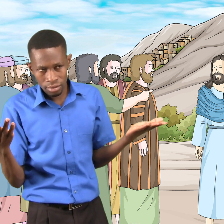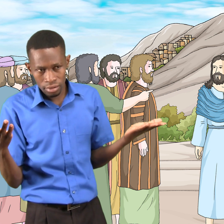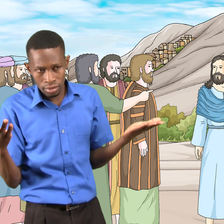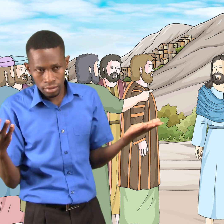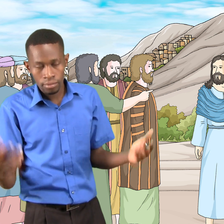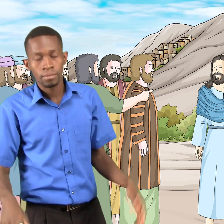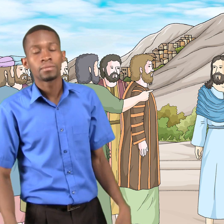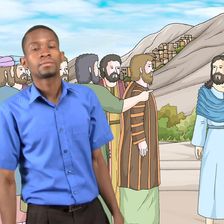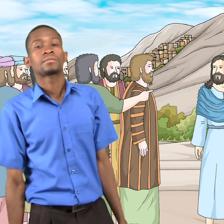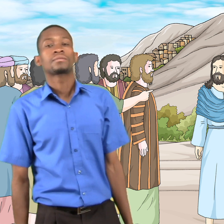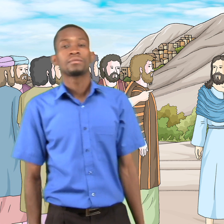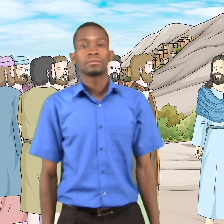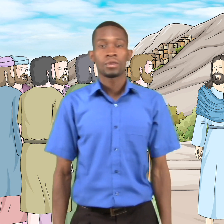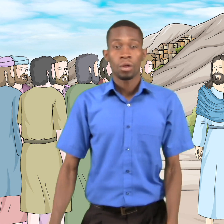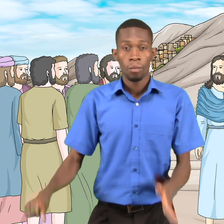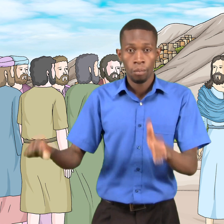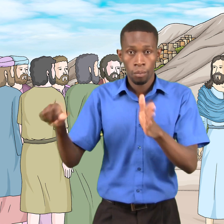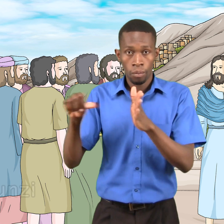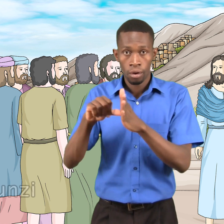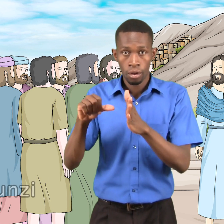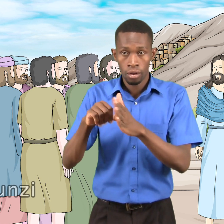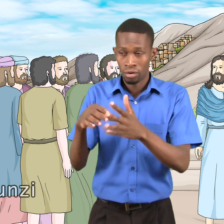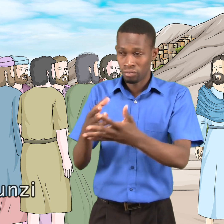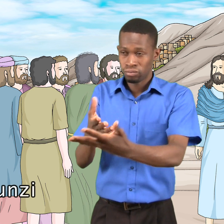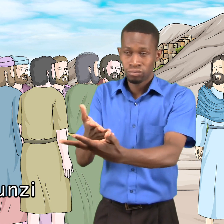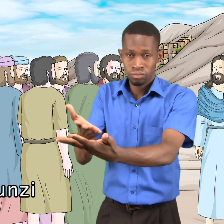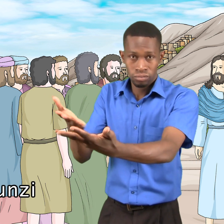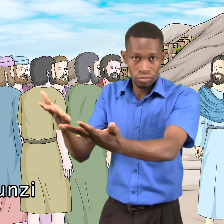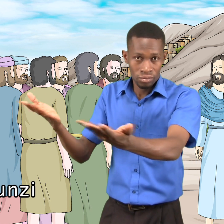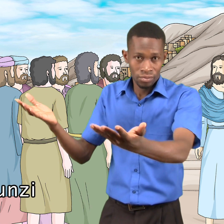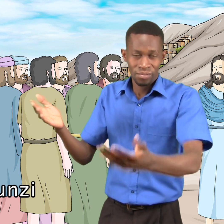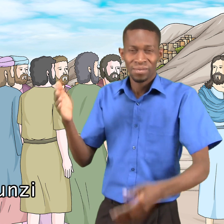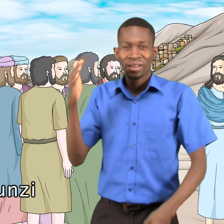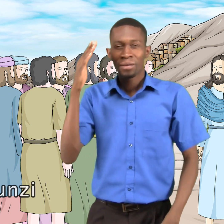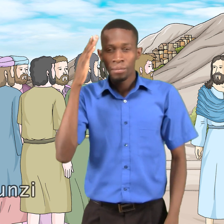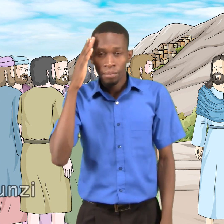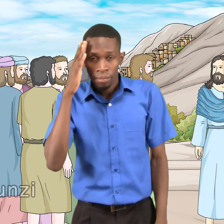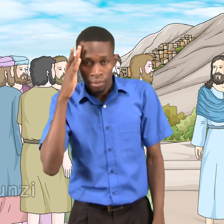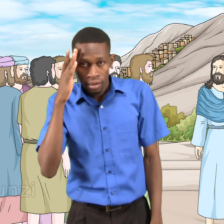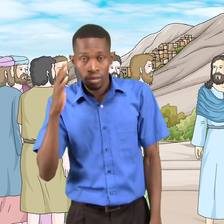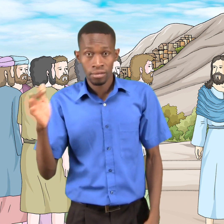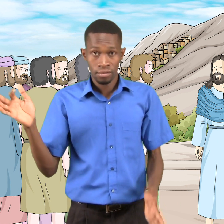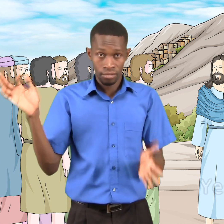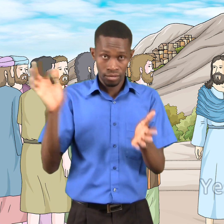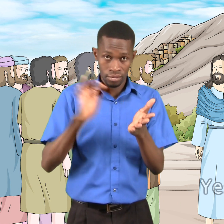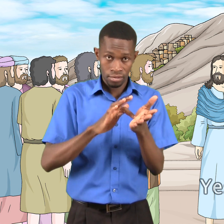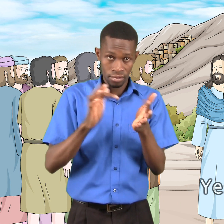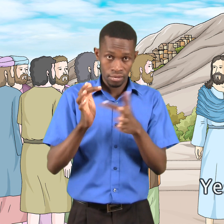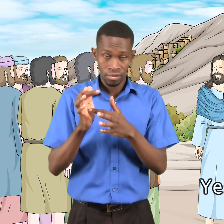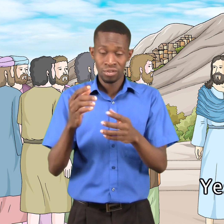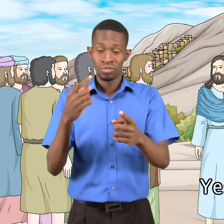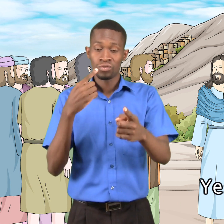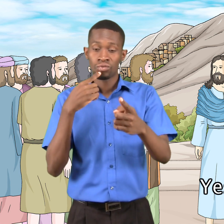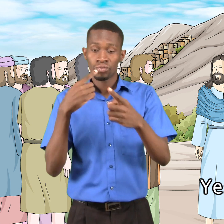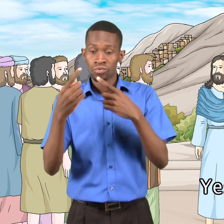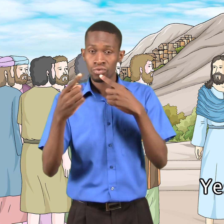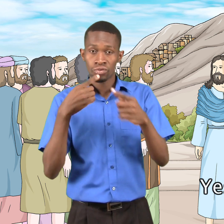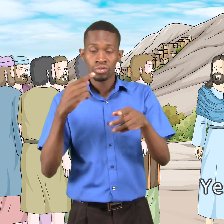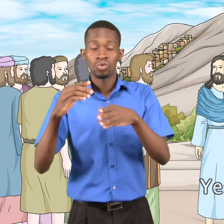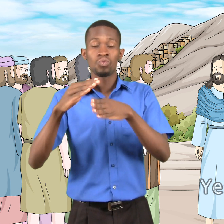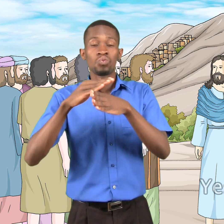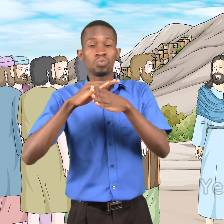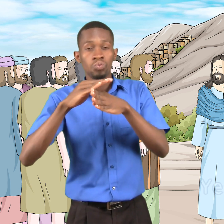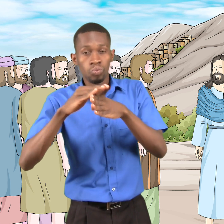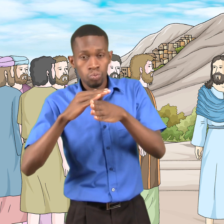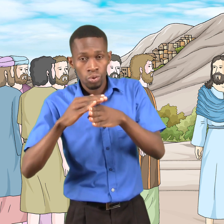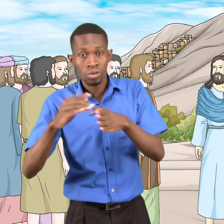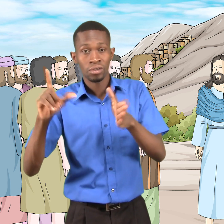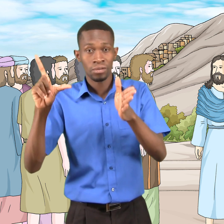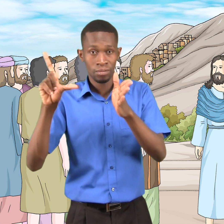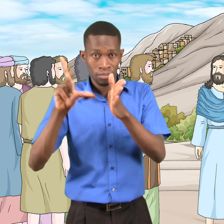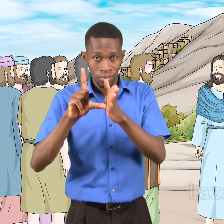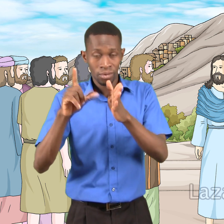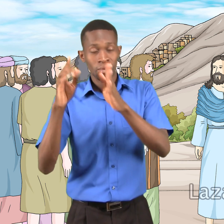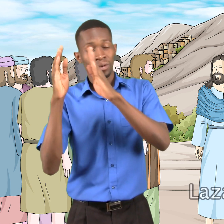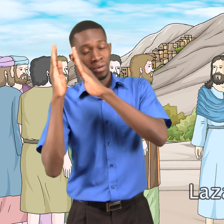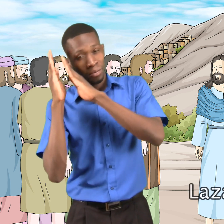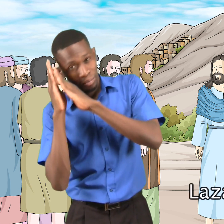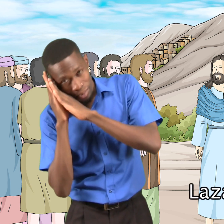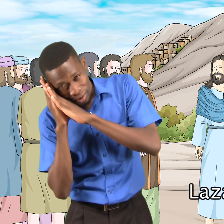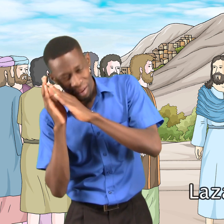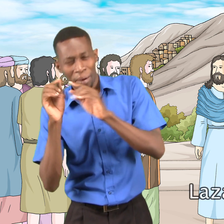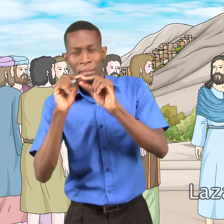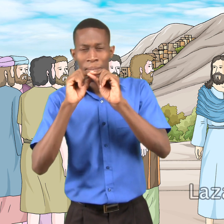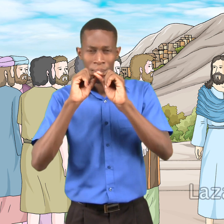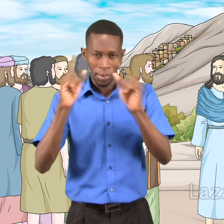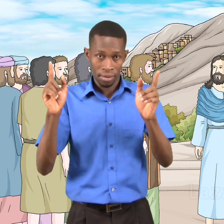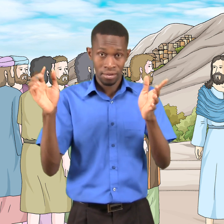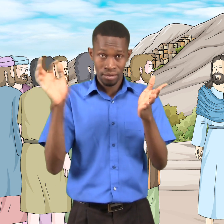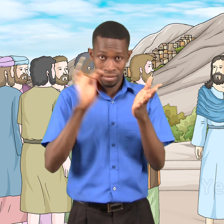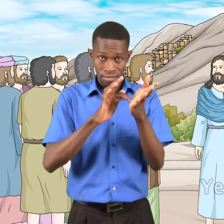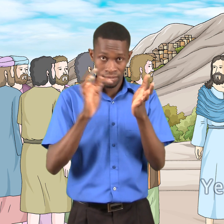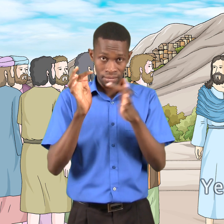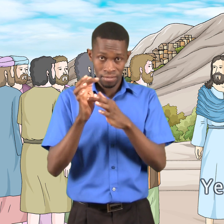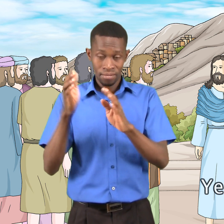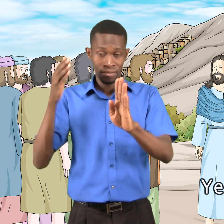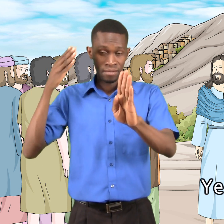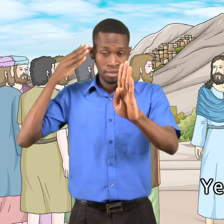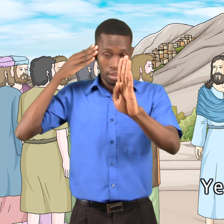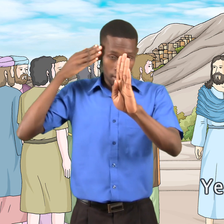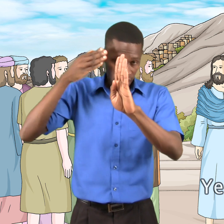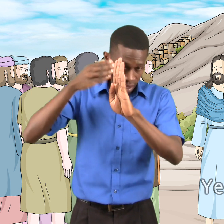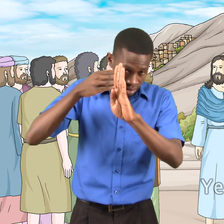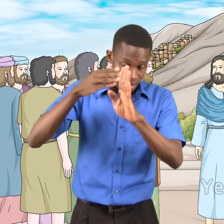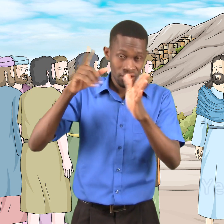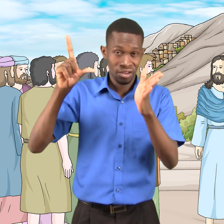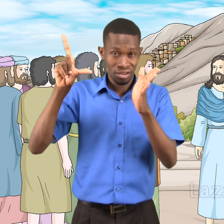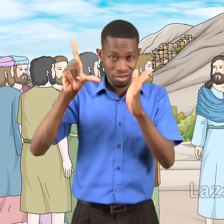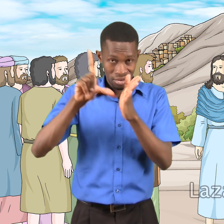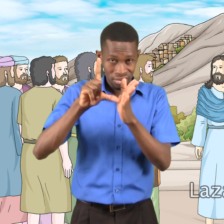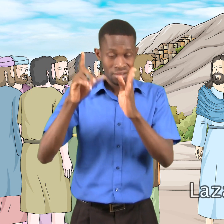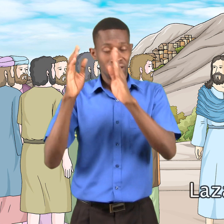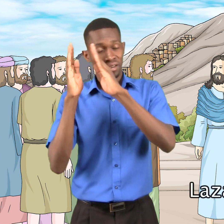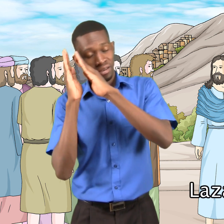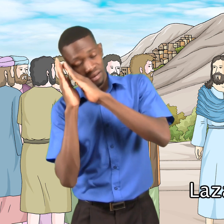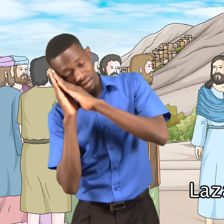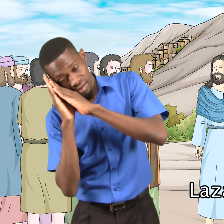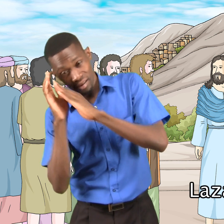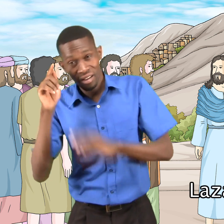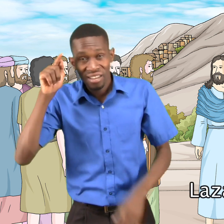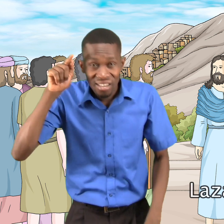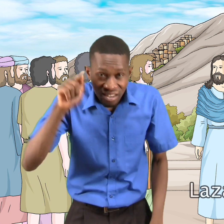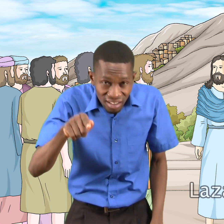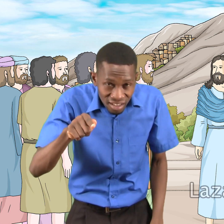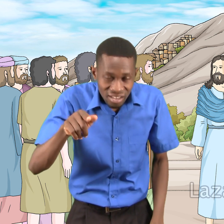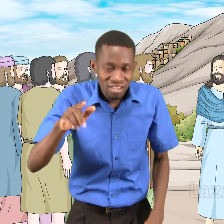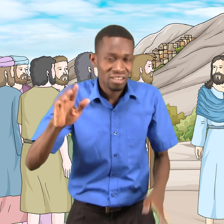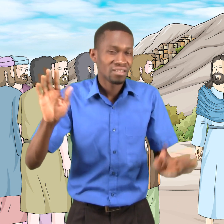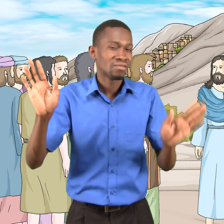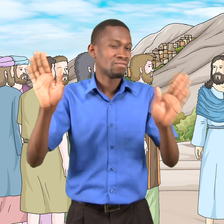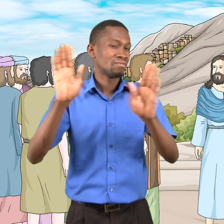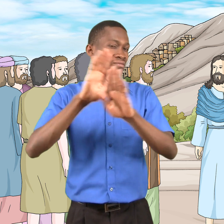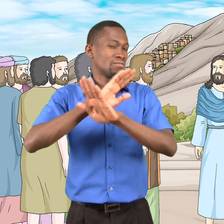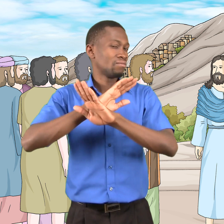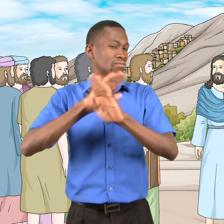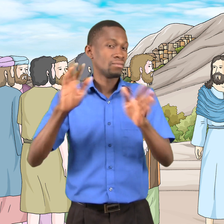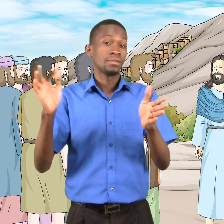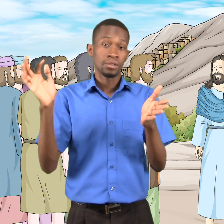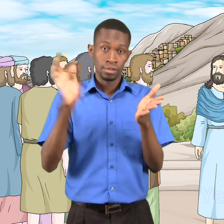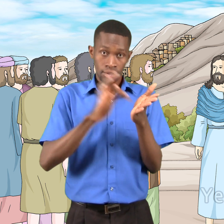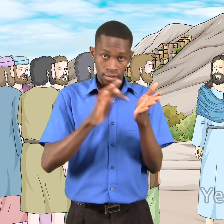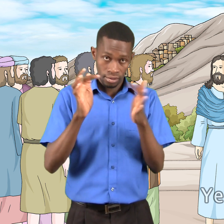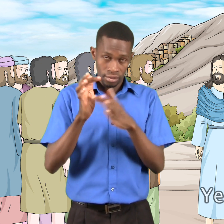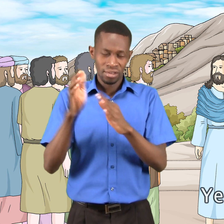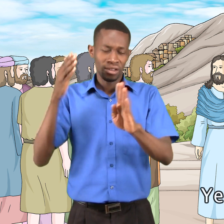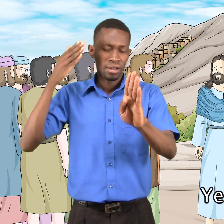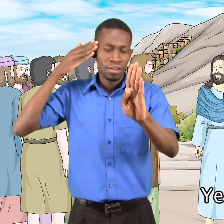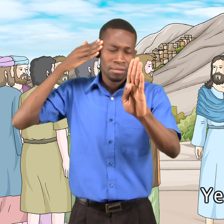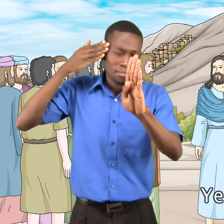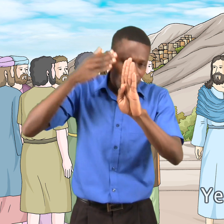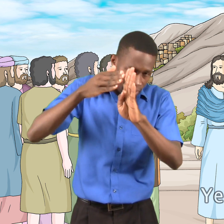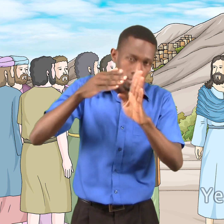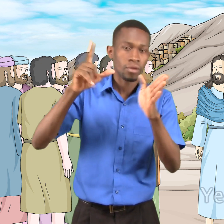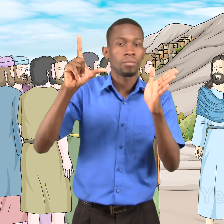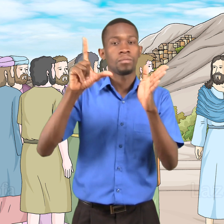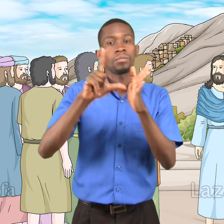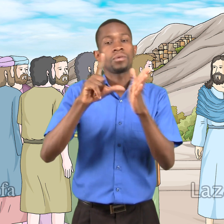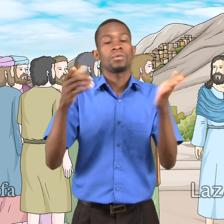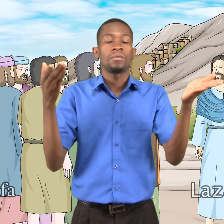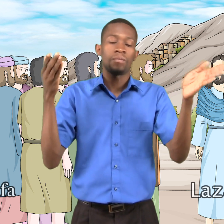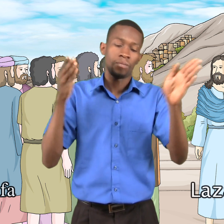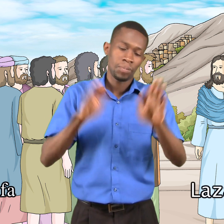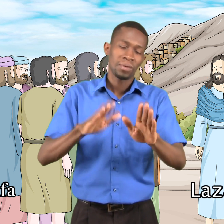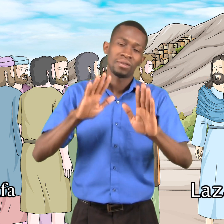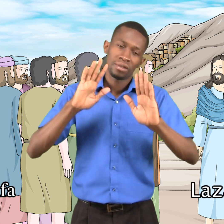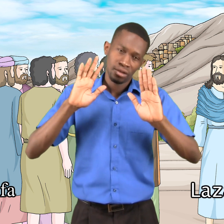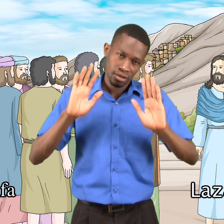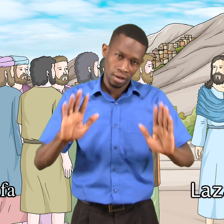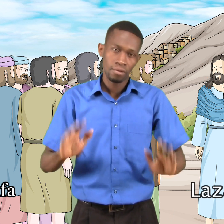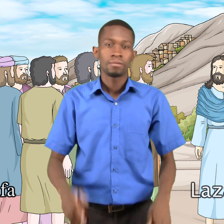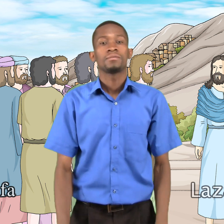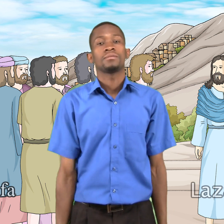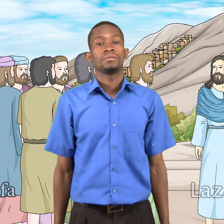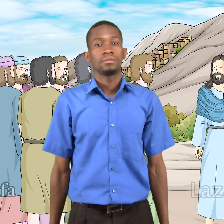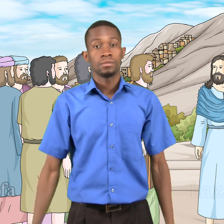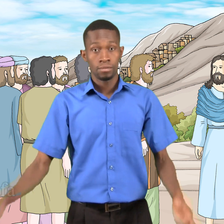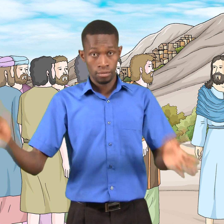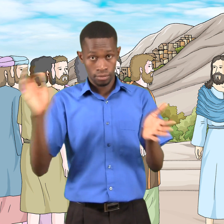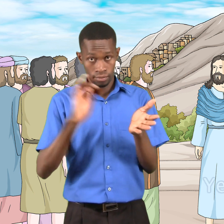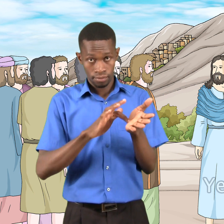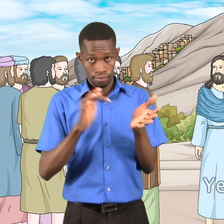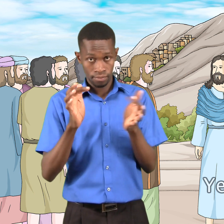They thought that Jesus was talking about actual sleep, but He was speaking about the death of Lazarus.